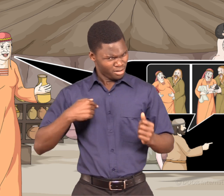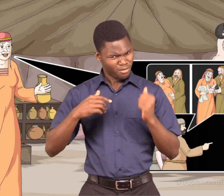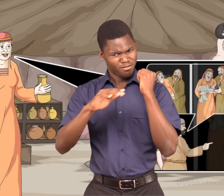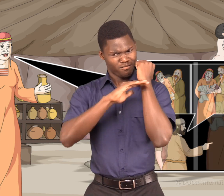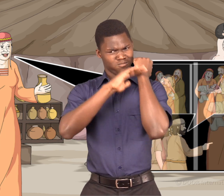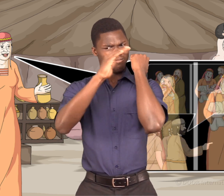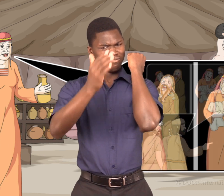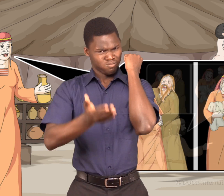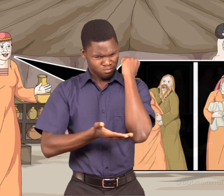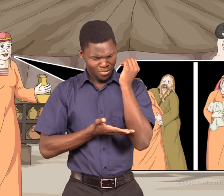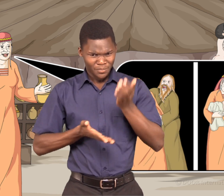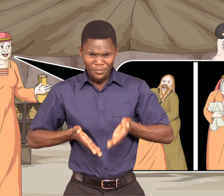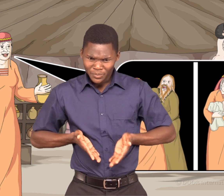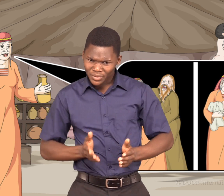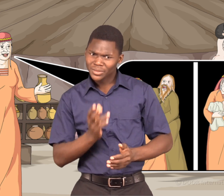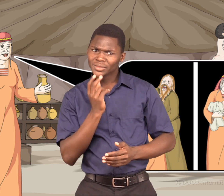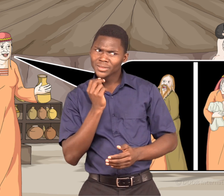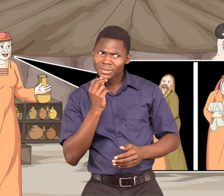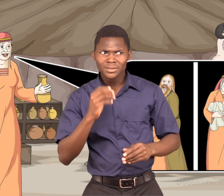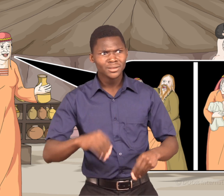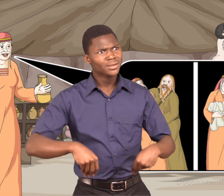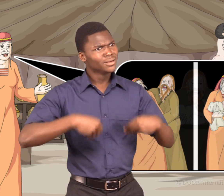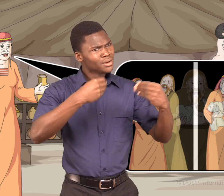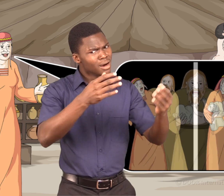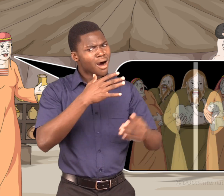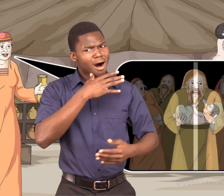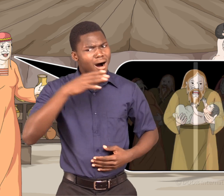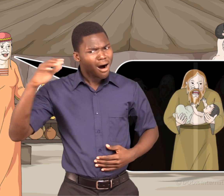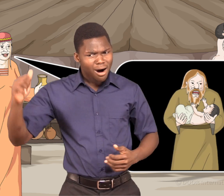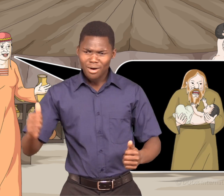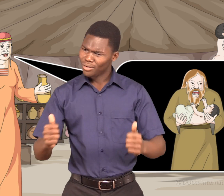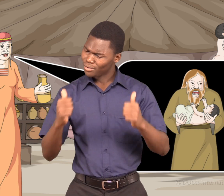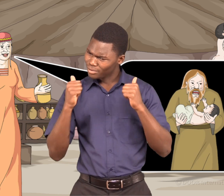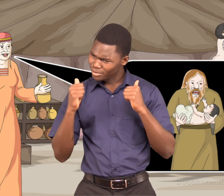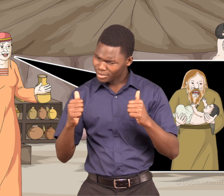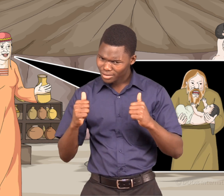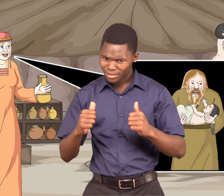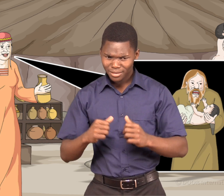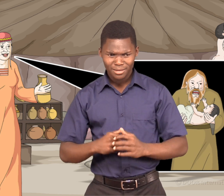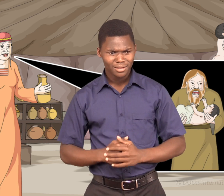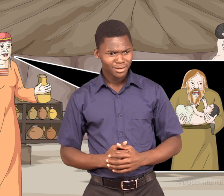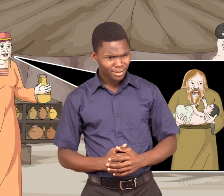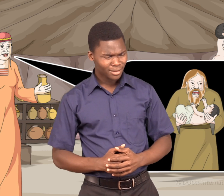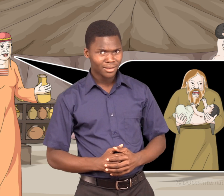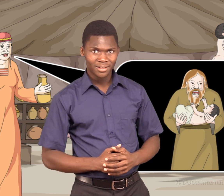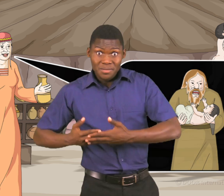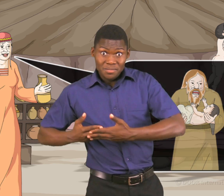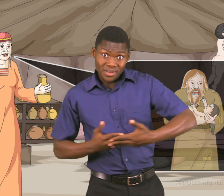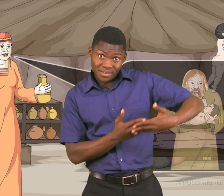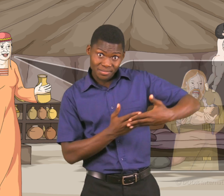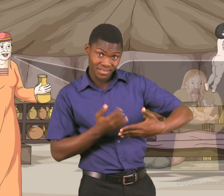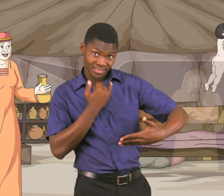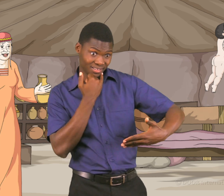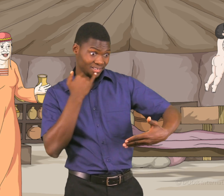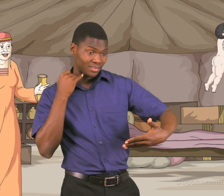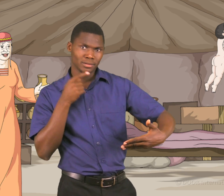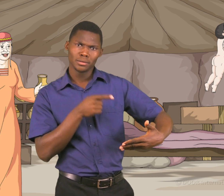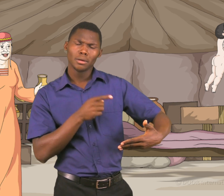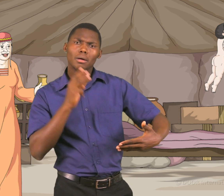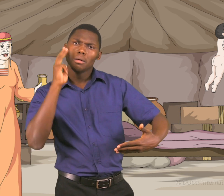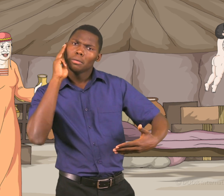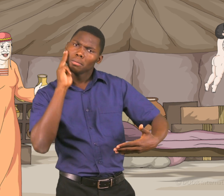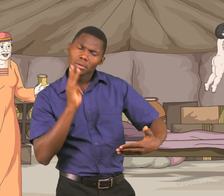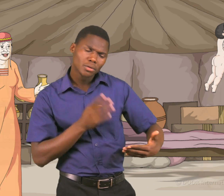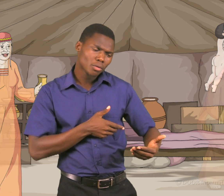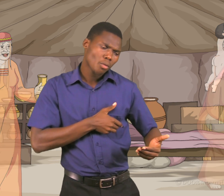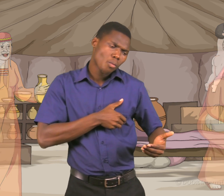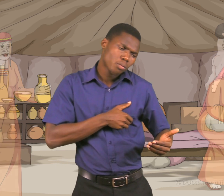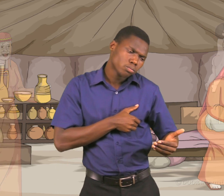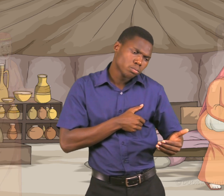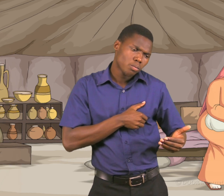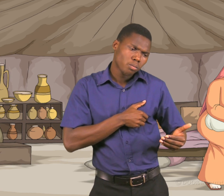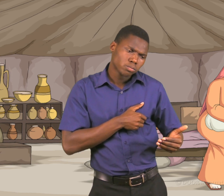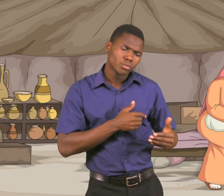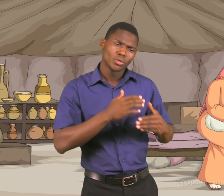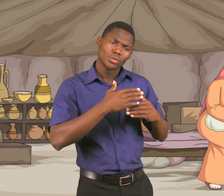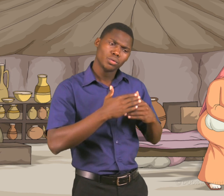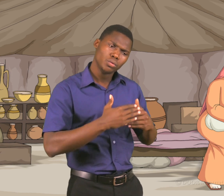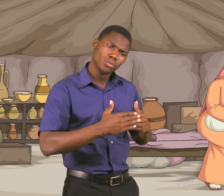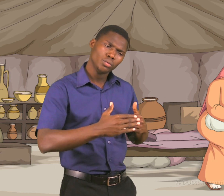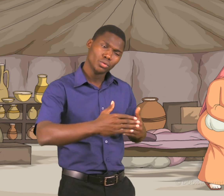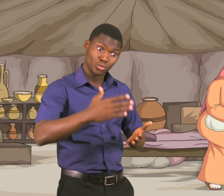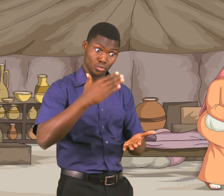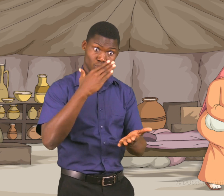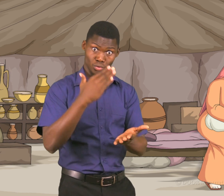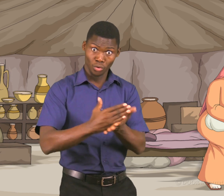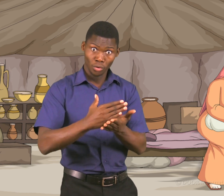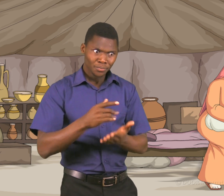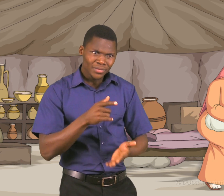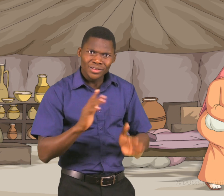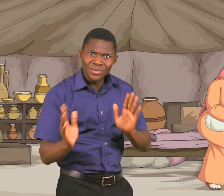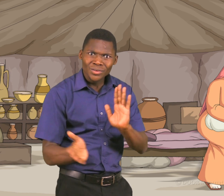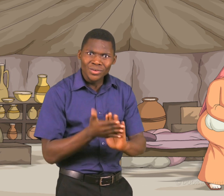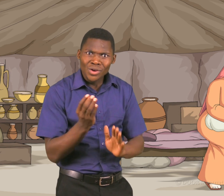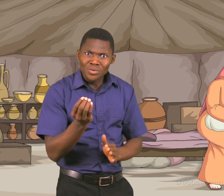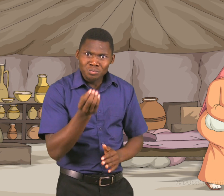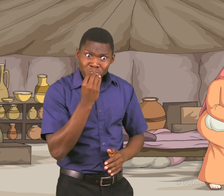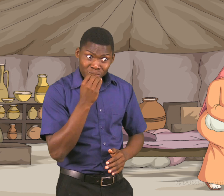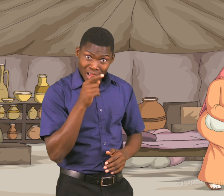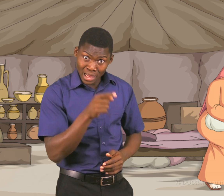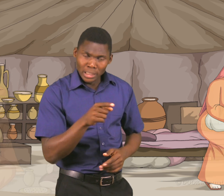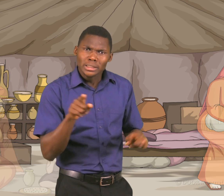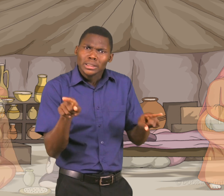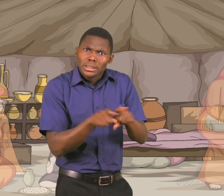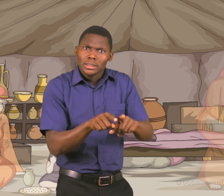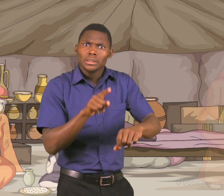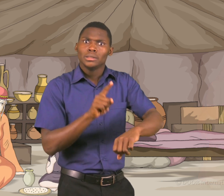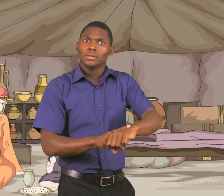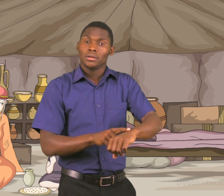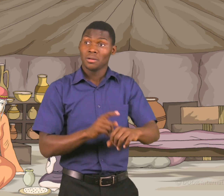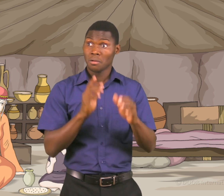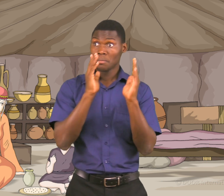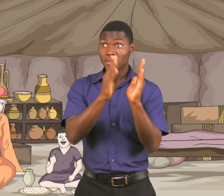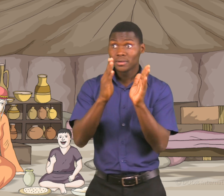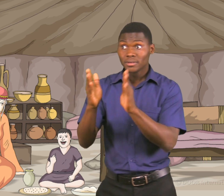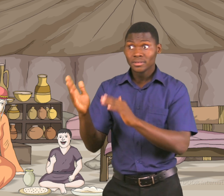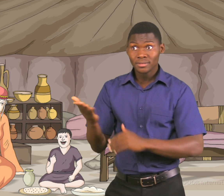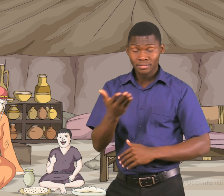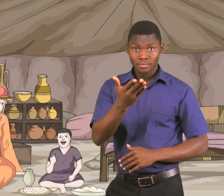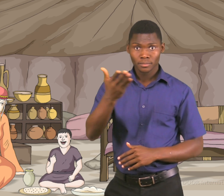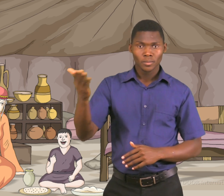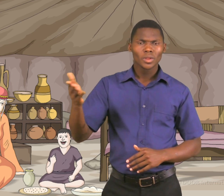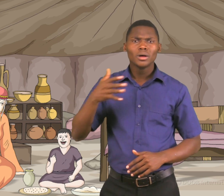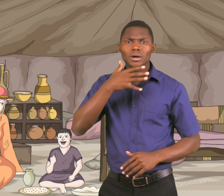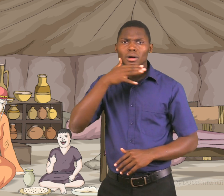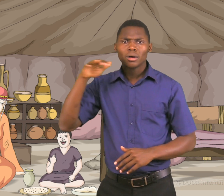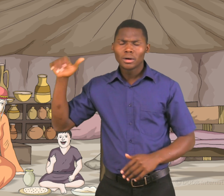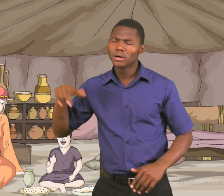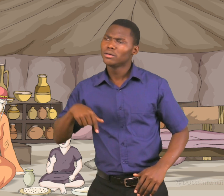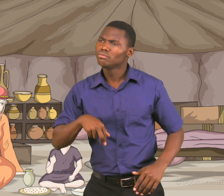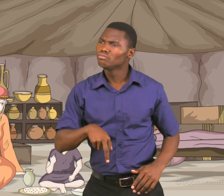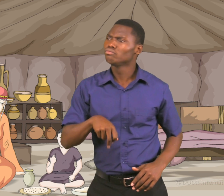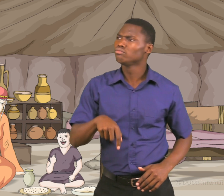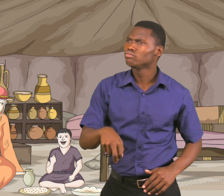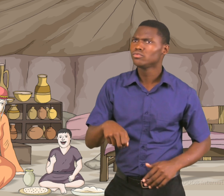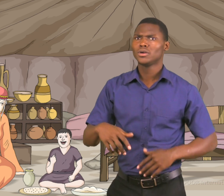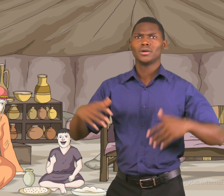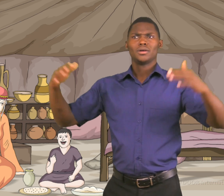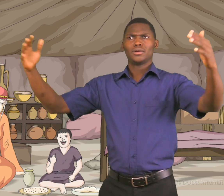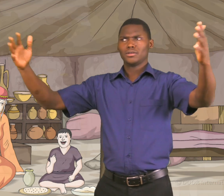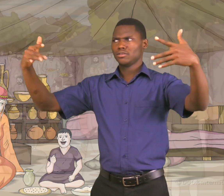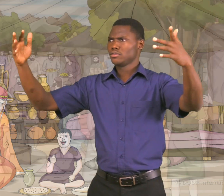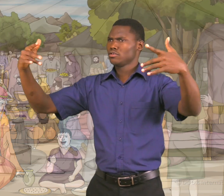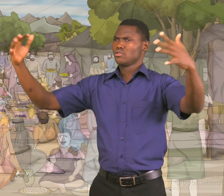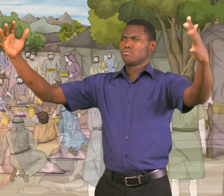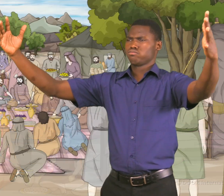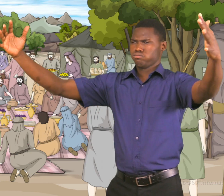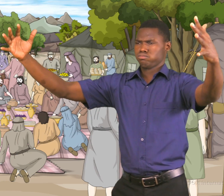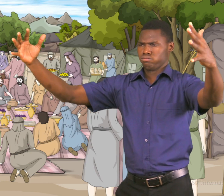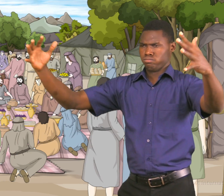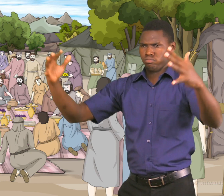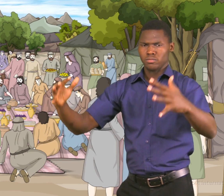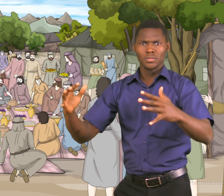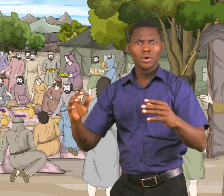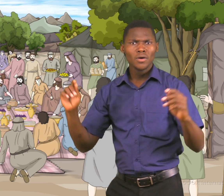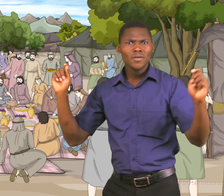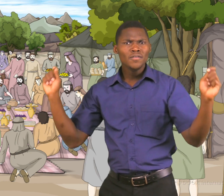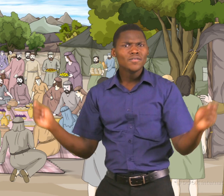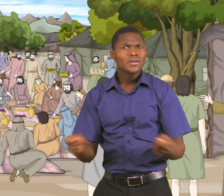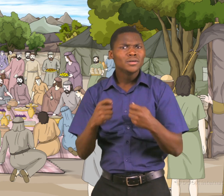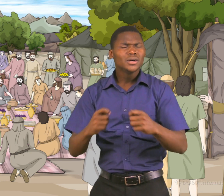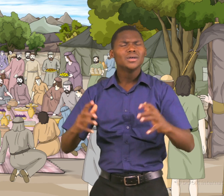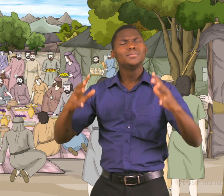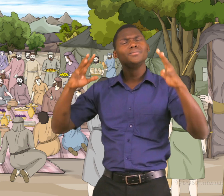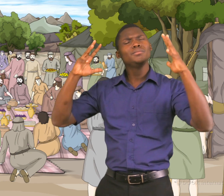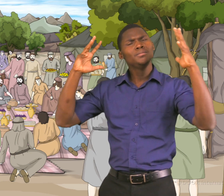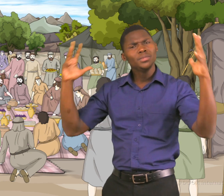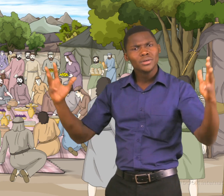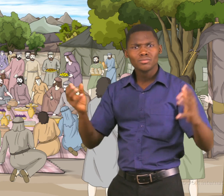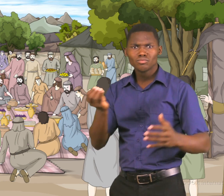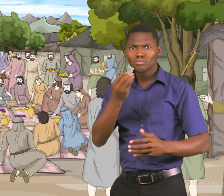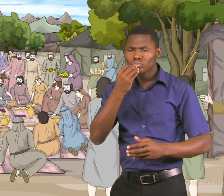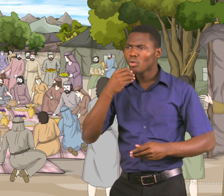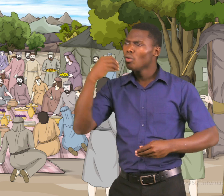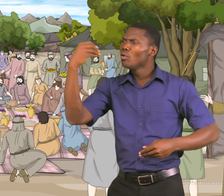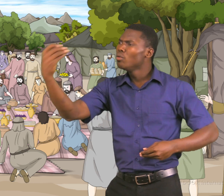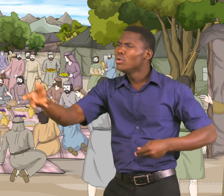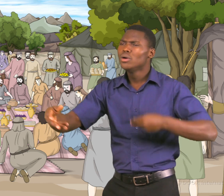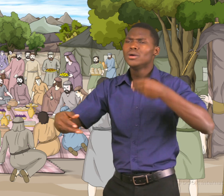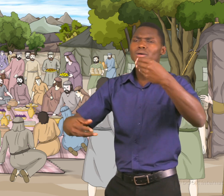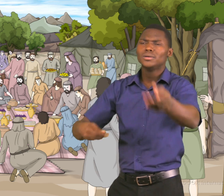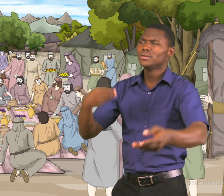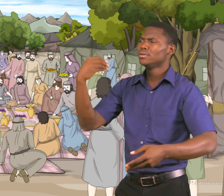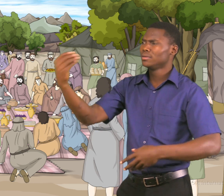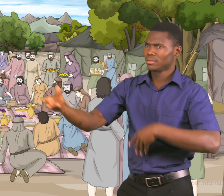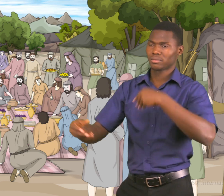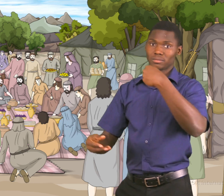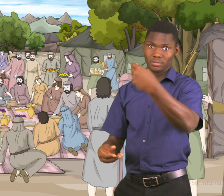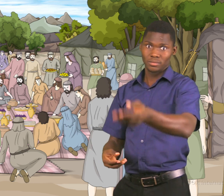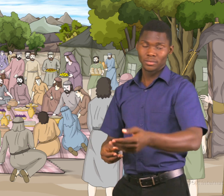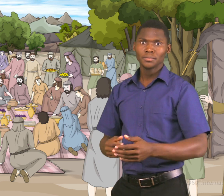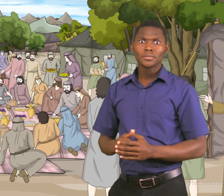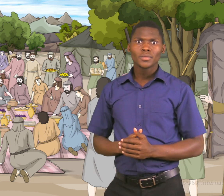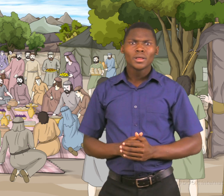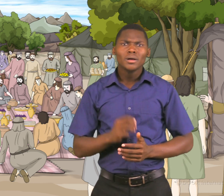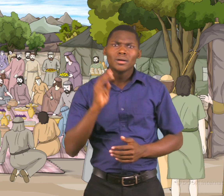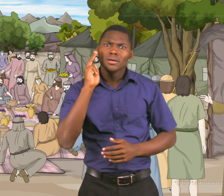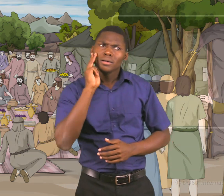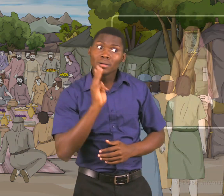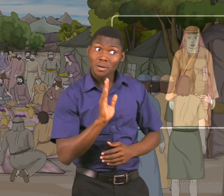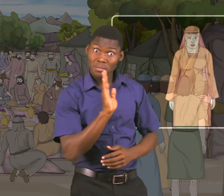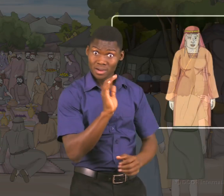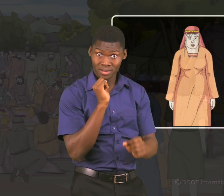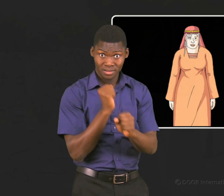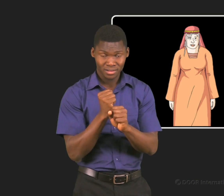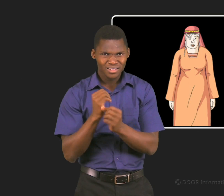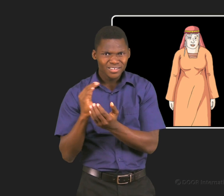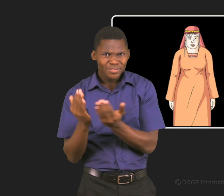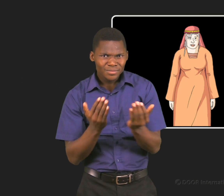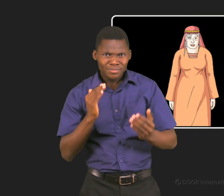Yet I have borne him a son in his old age.” So the child grew and was weaned, and Abraham held a great feast on the day Isaac was weaned.